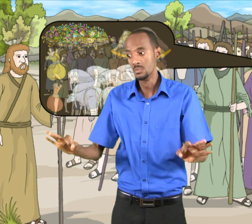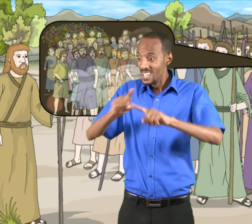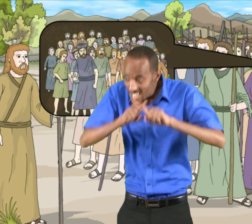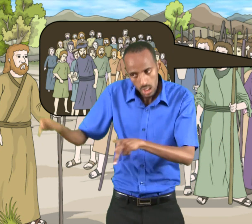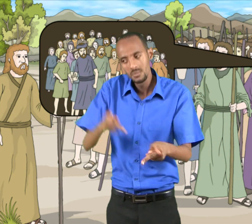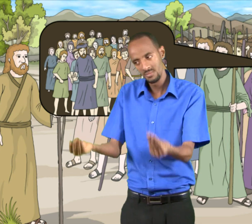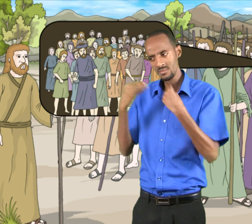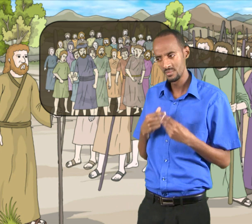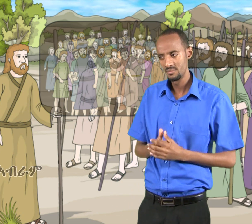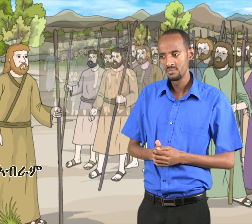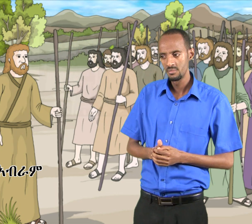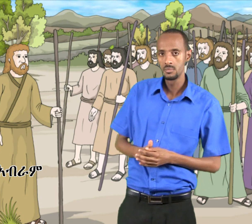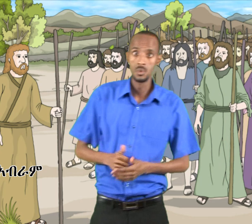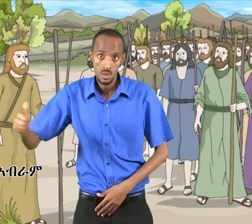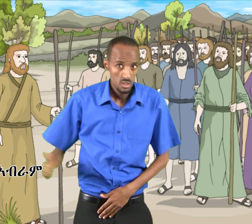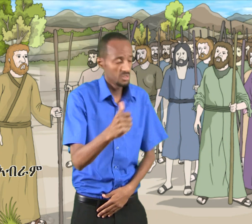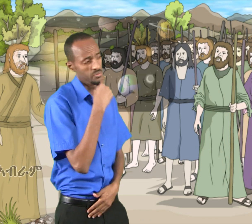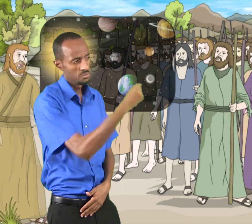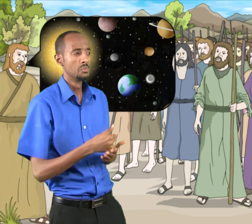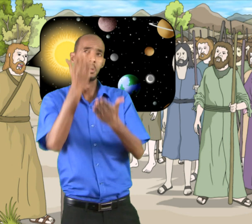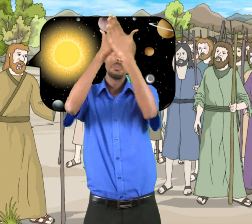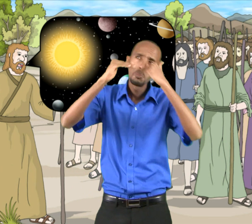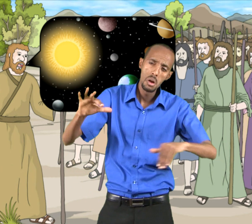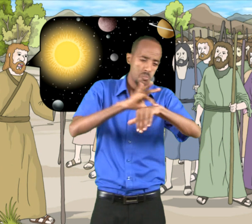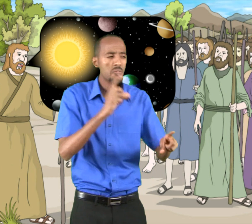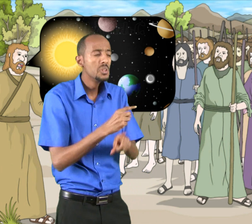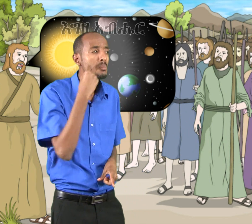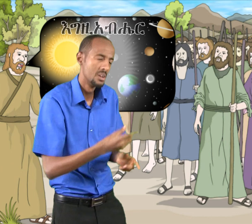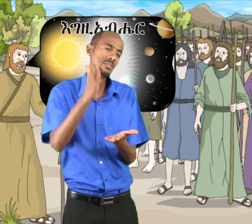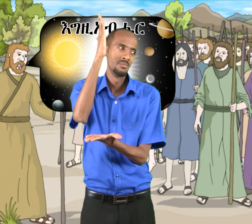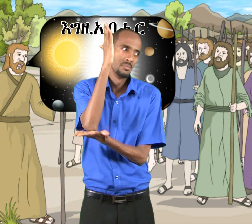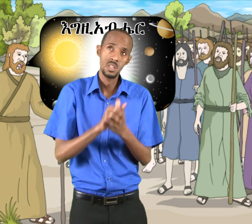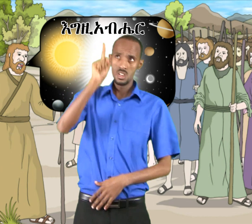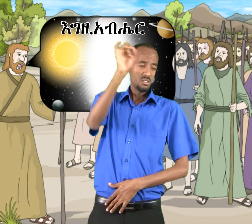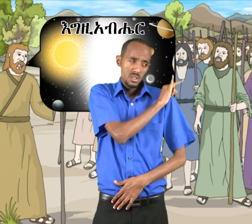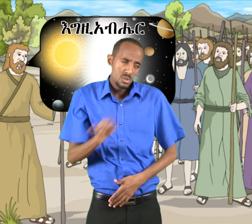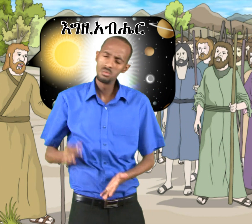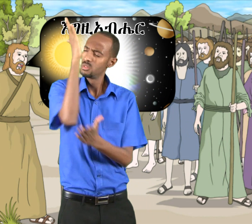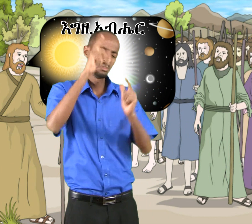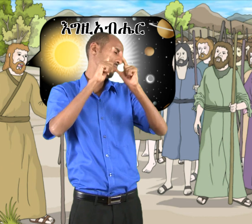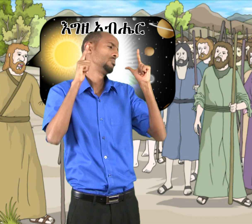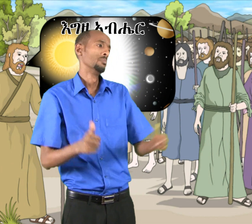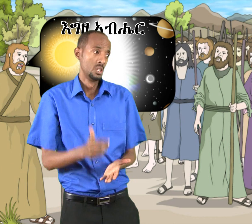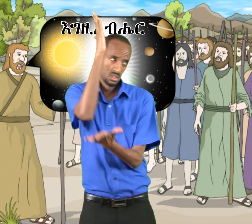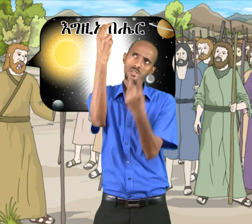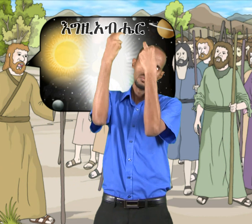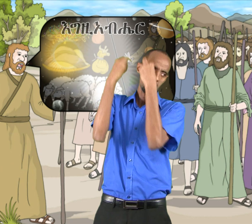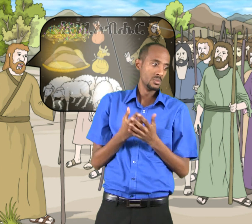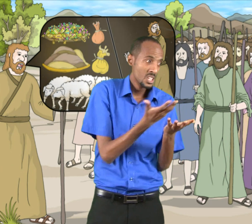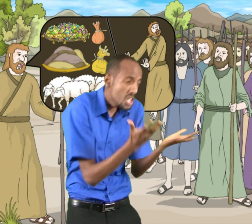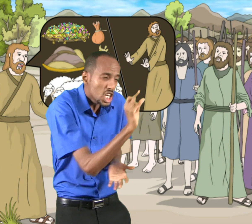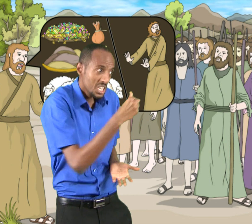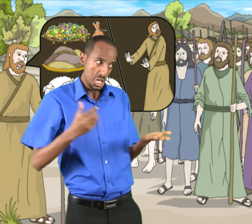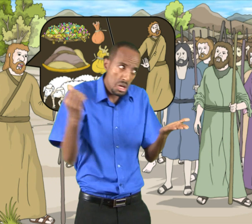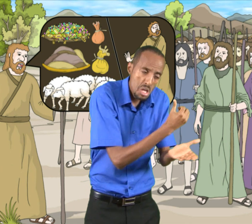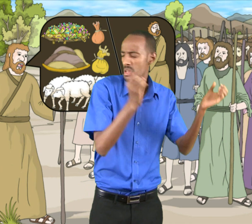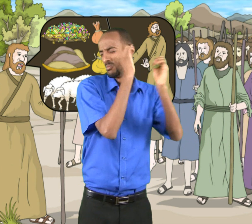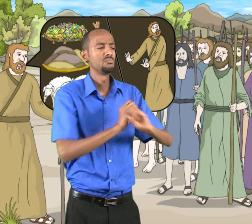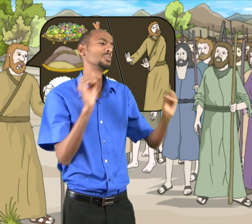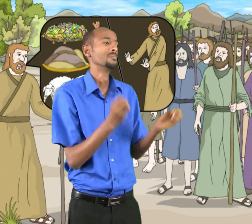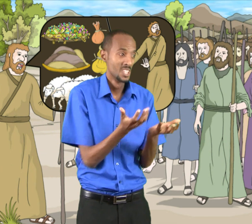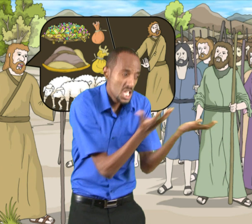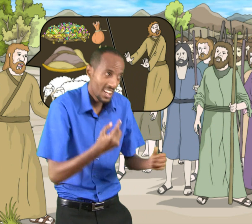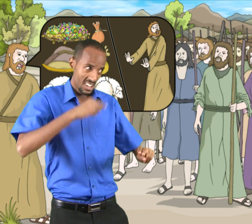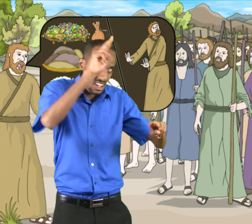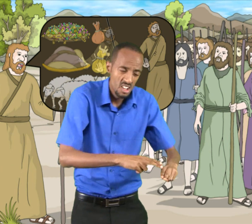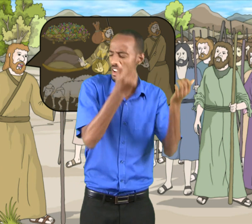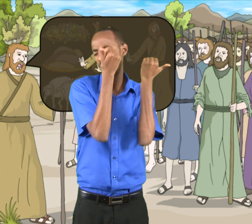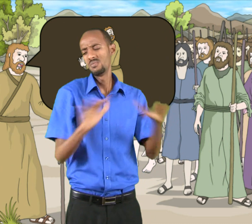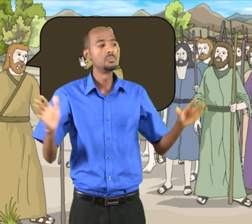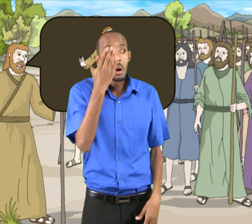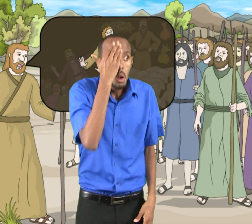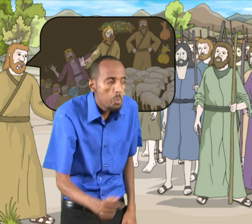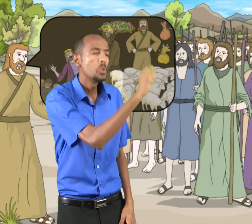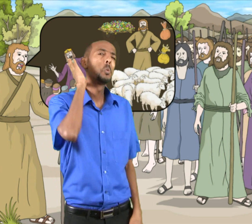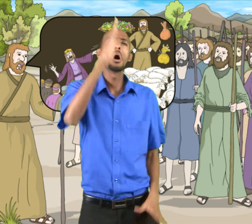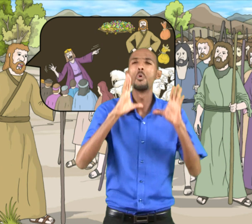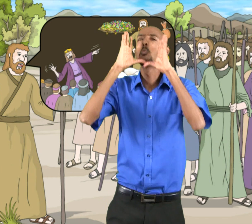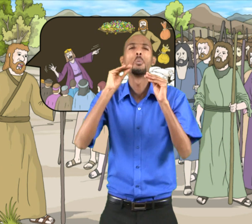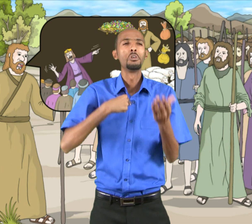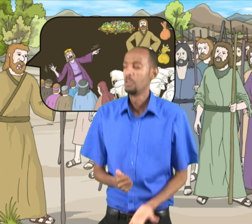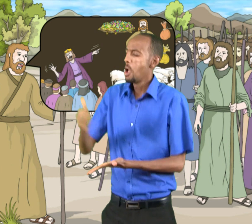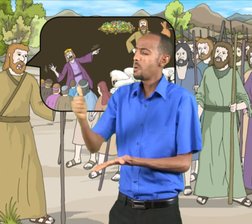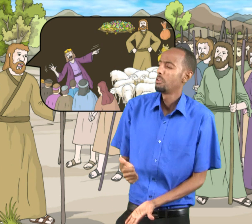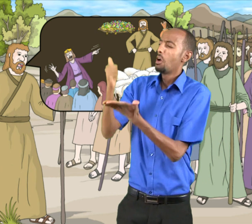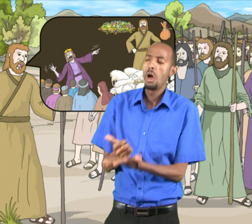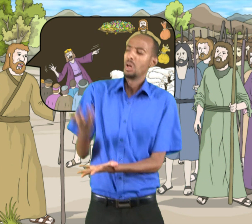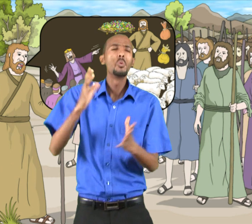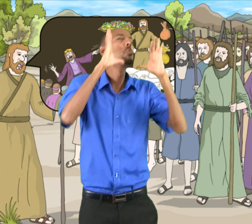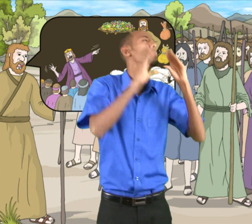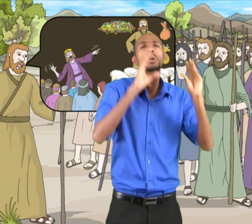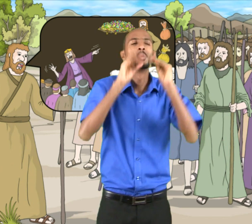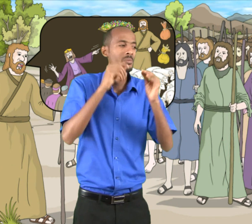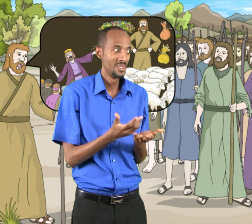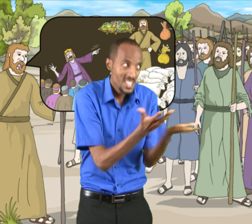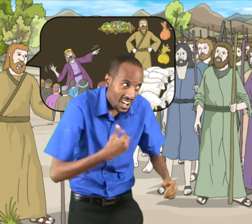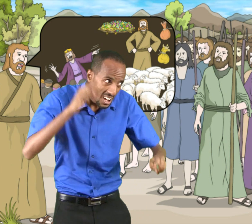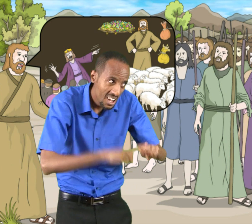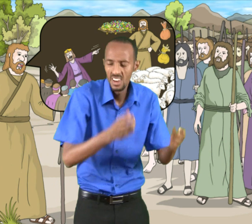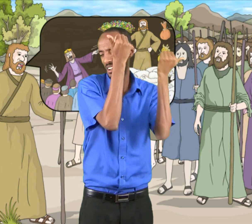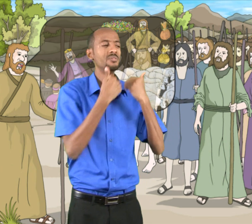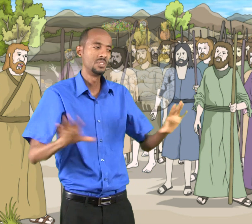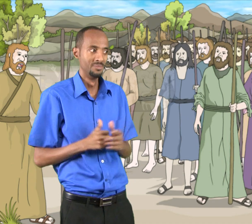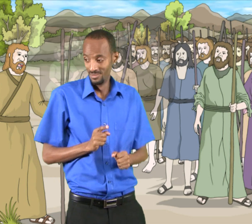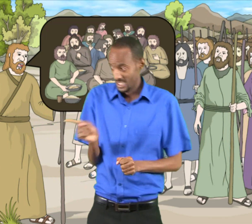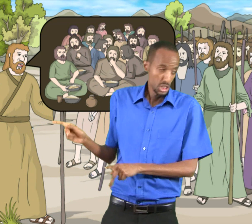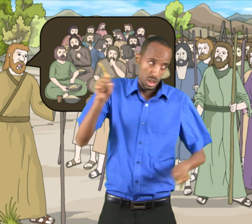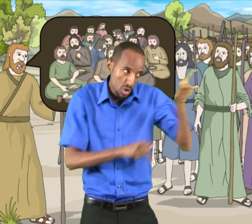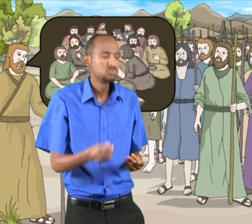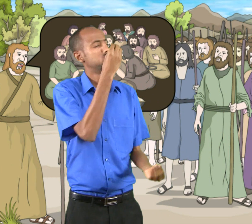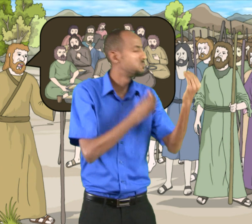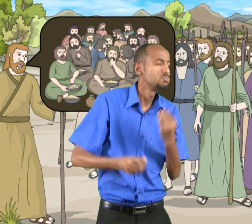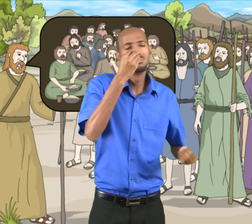But Abram replied to the king of Sodom, “I have raised my hand to the LORD God Most High, Creator of heaven and earth, that I will not accept even a thread, or a strap of a sandal, or anything that belongs to you, lest you should say, ‘I have made Abram rich.’